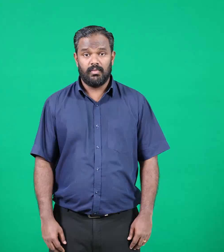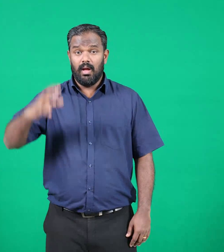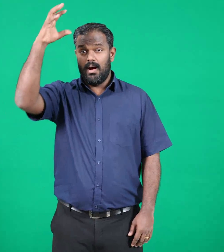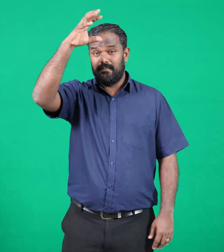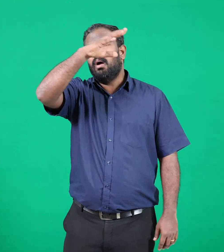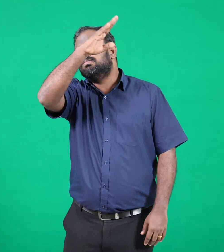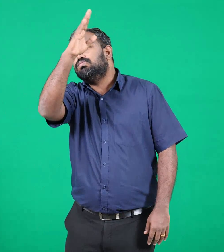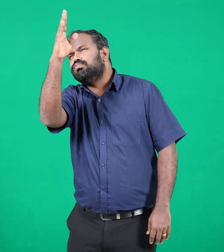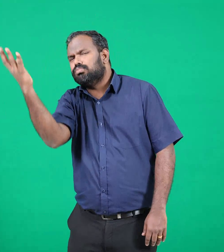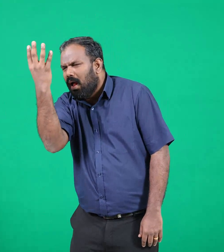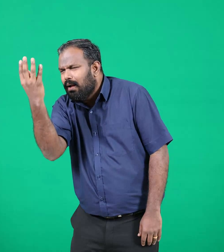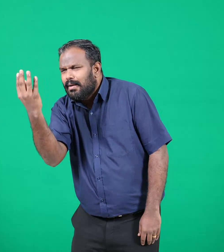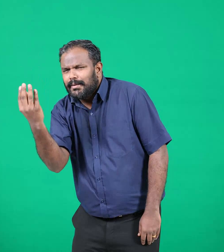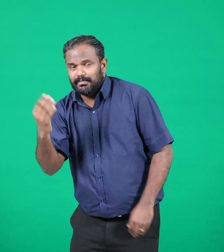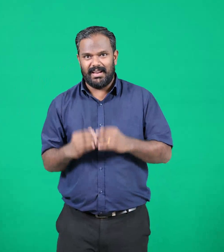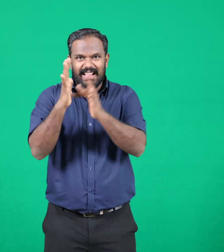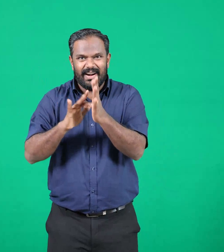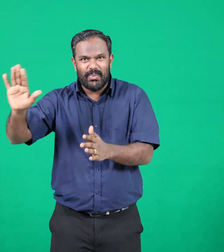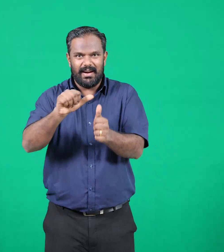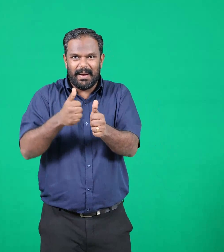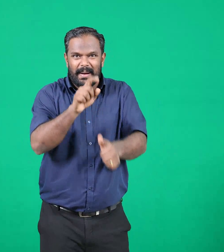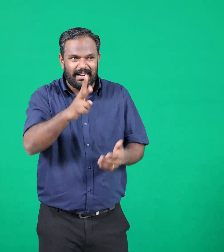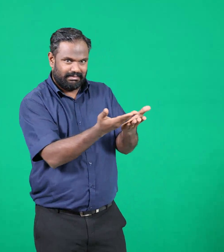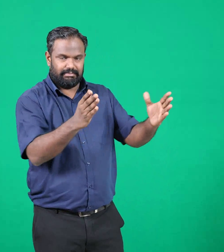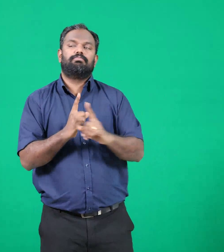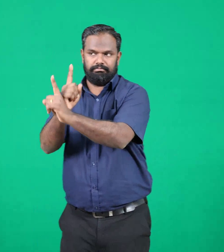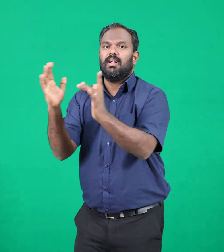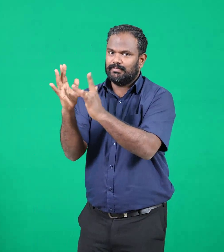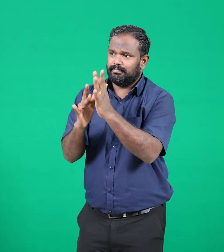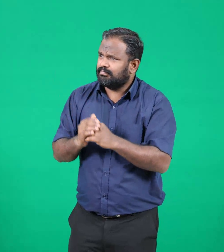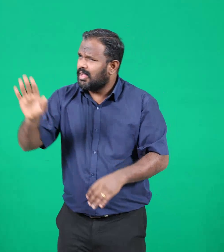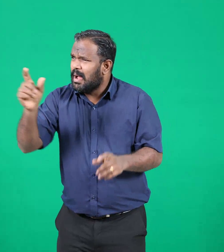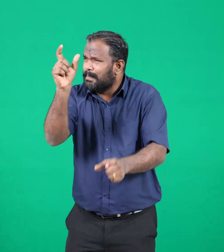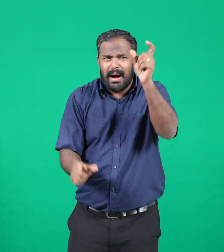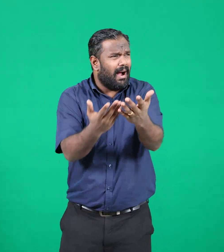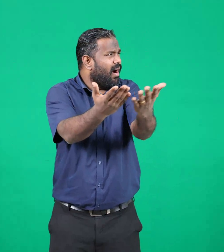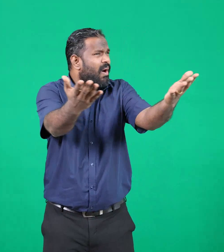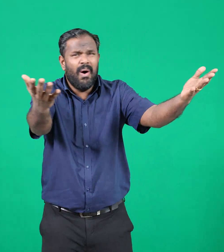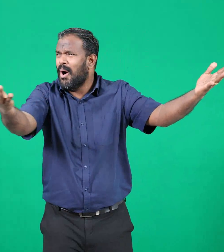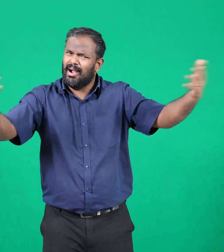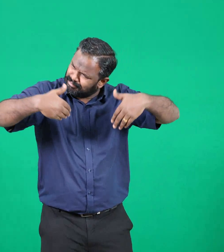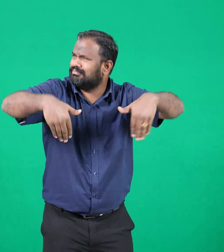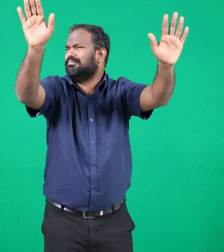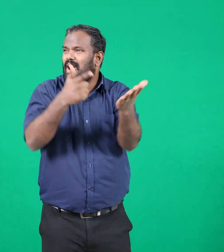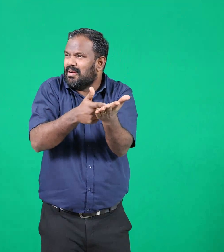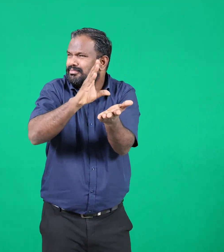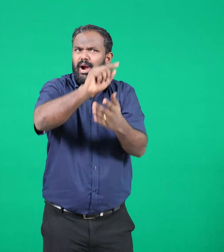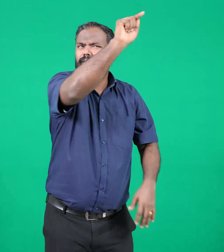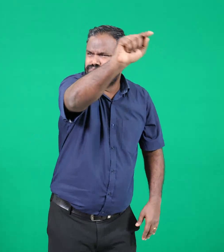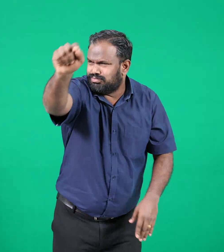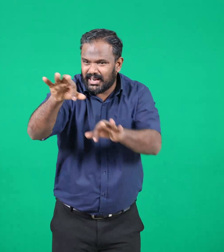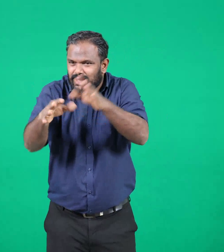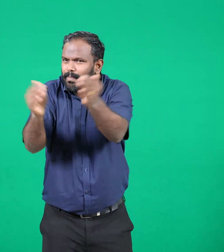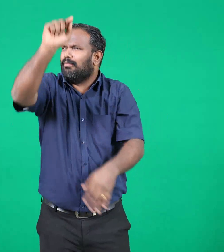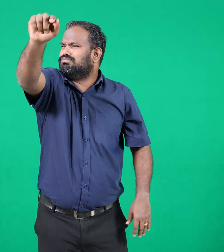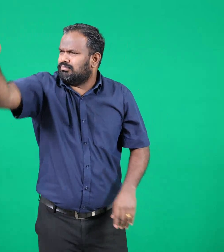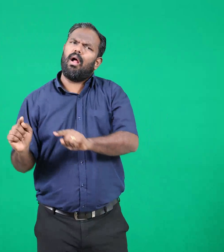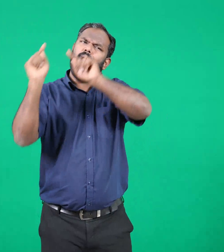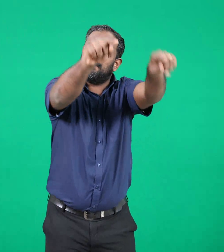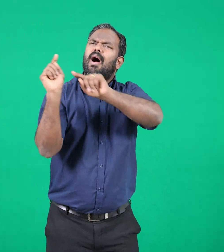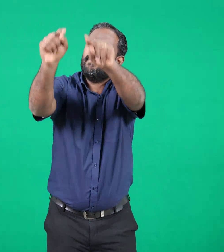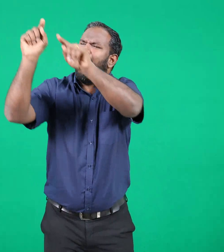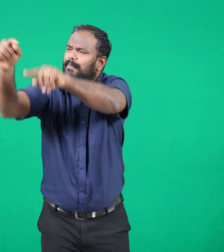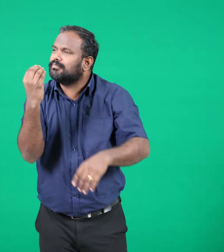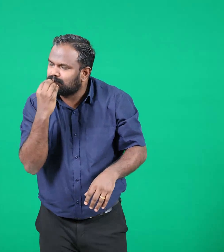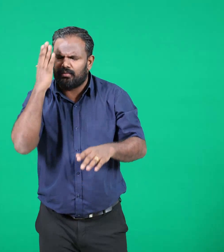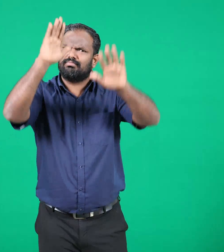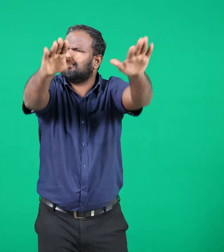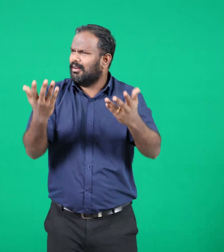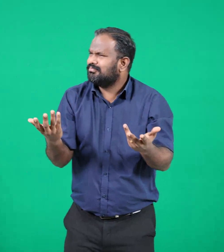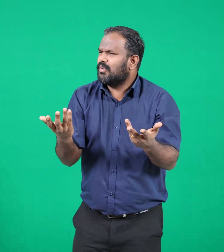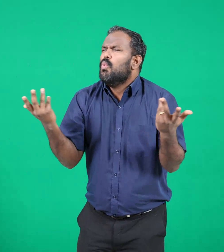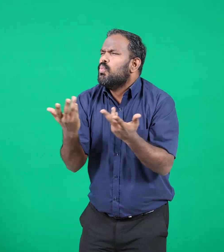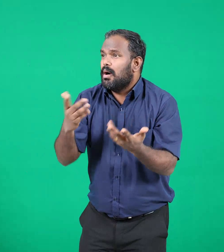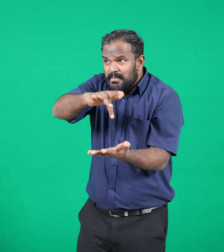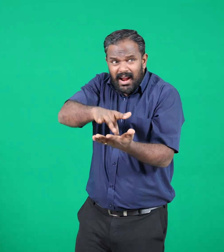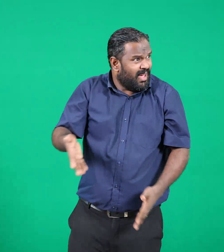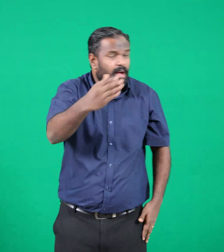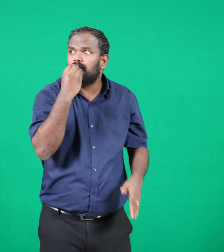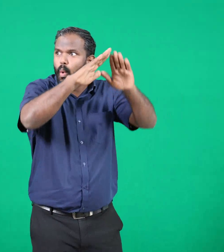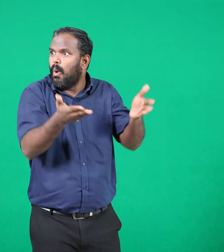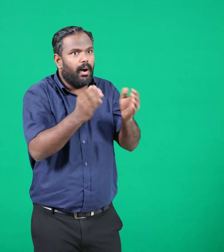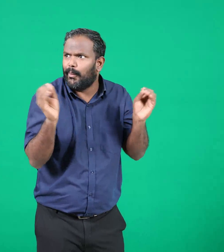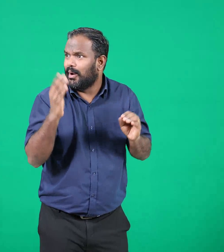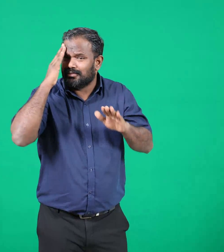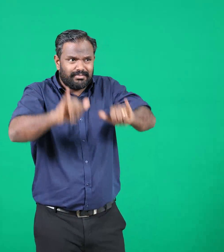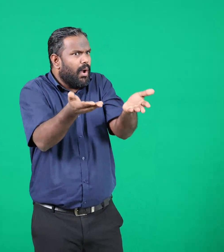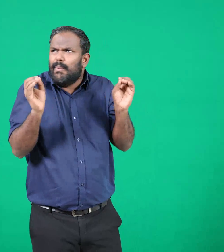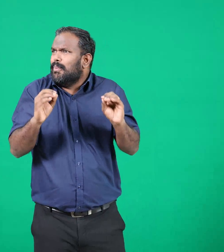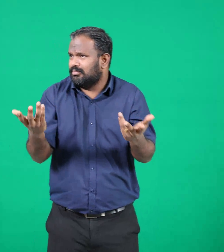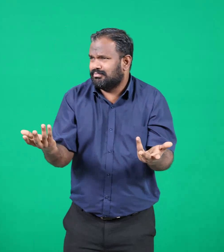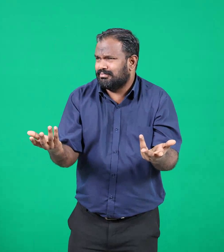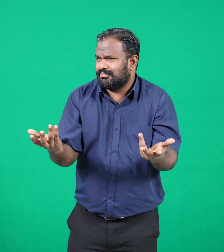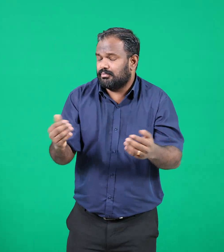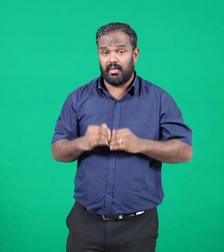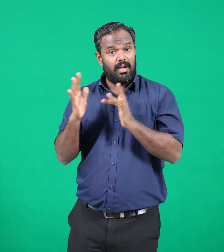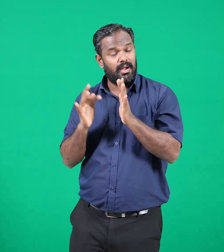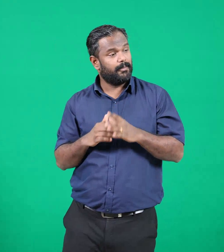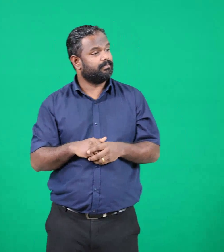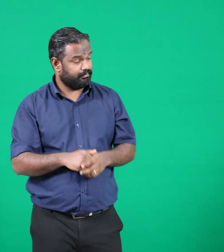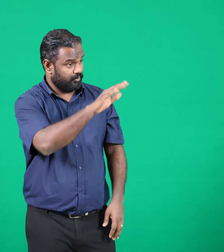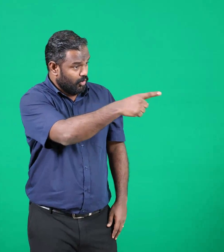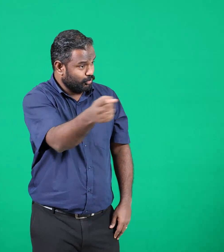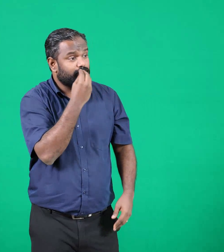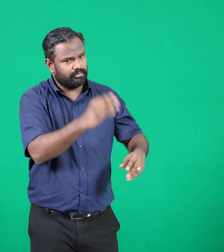As the day neared its end, the Twelve came to Jesus and said, "Dismiss the crowd so they can go to the surrounding villages and countryside for lodging and provisions.